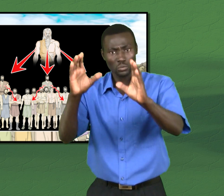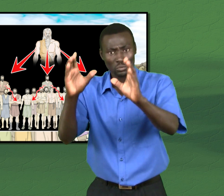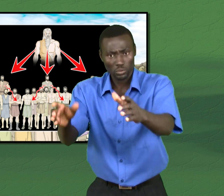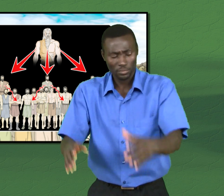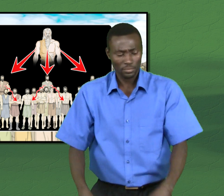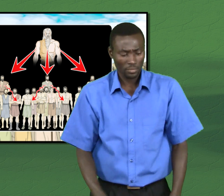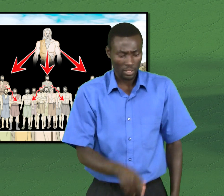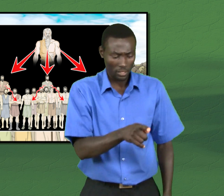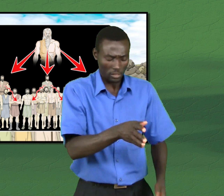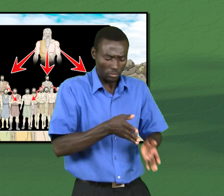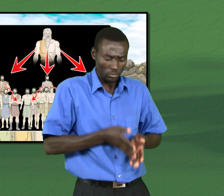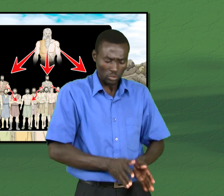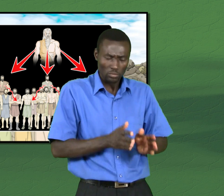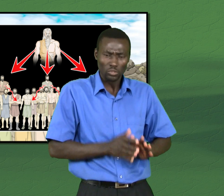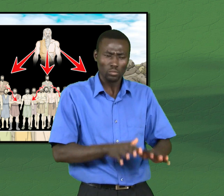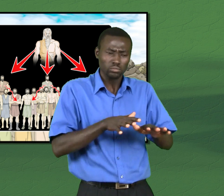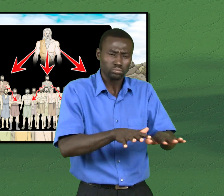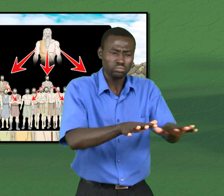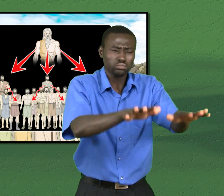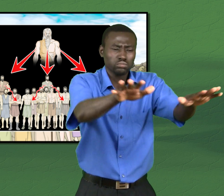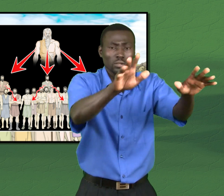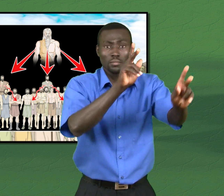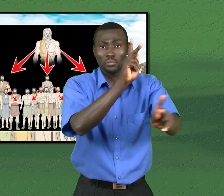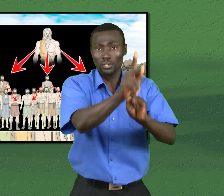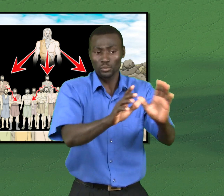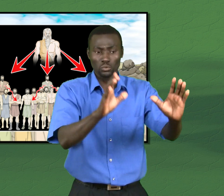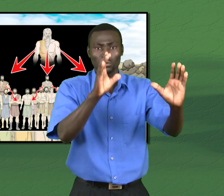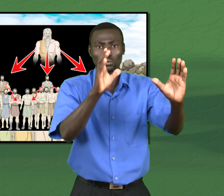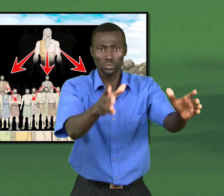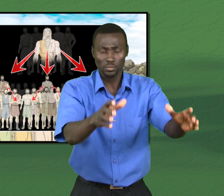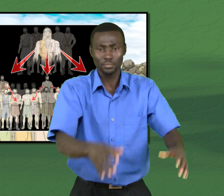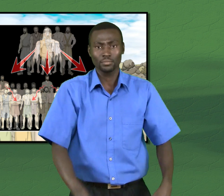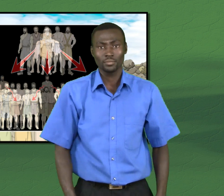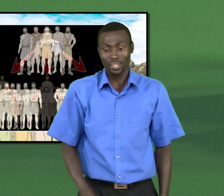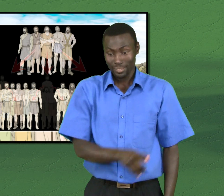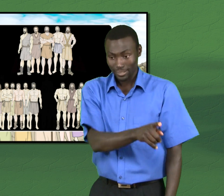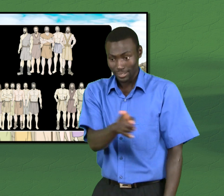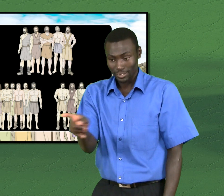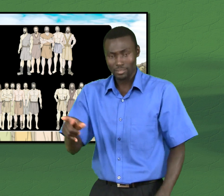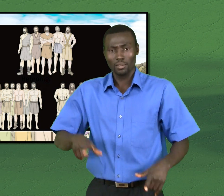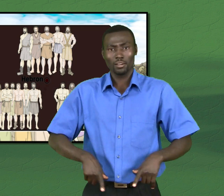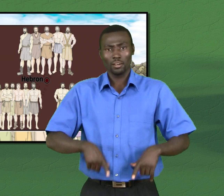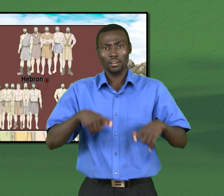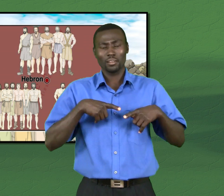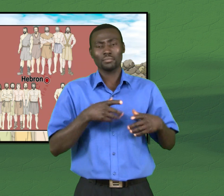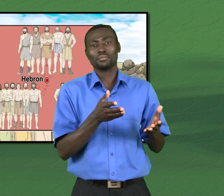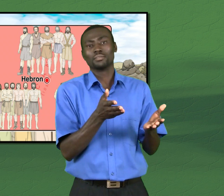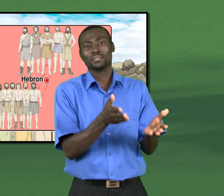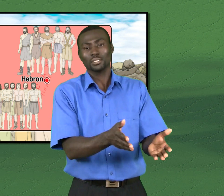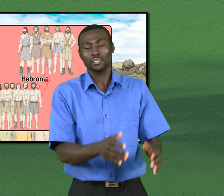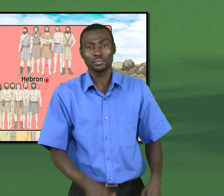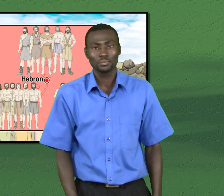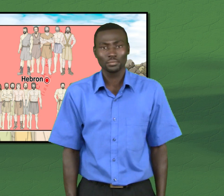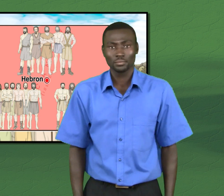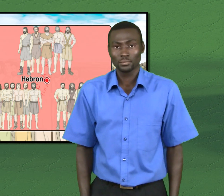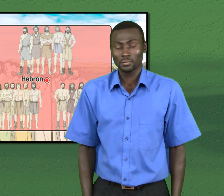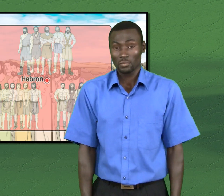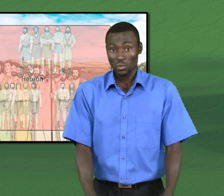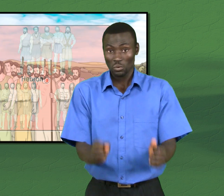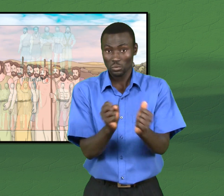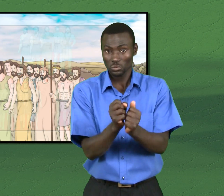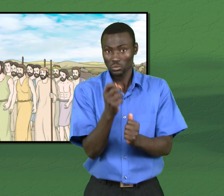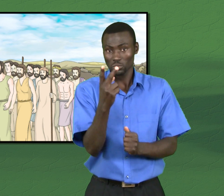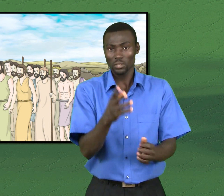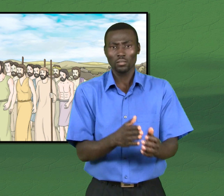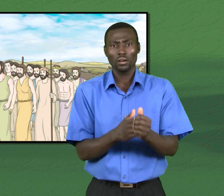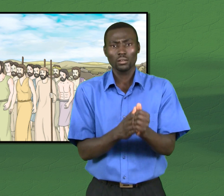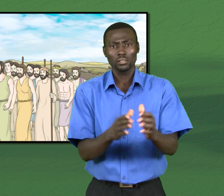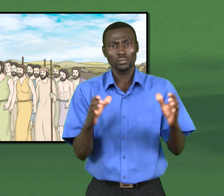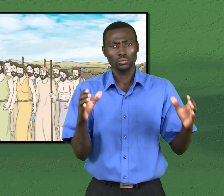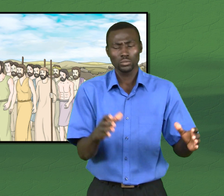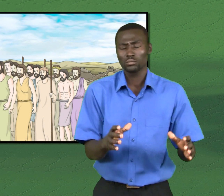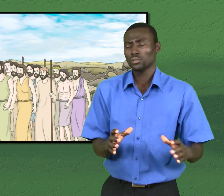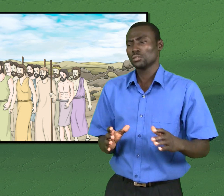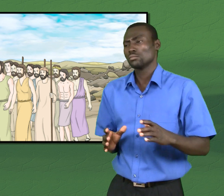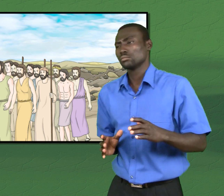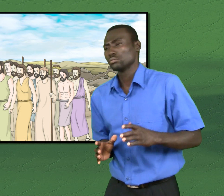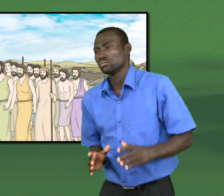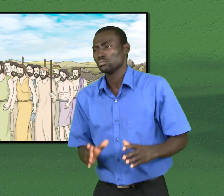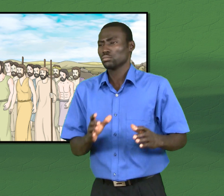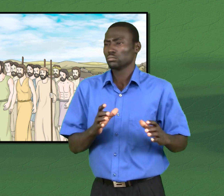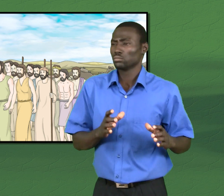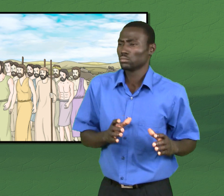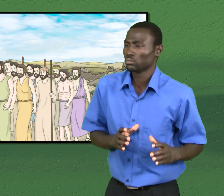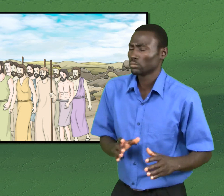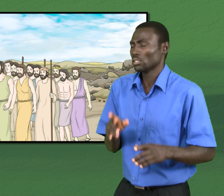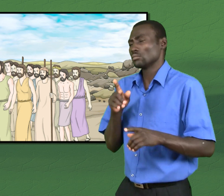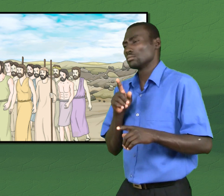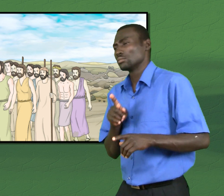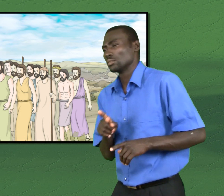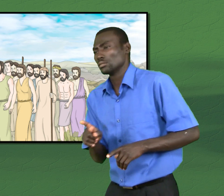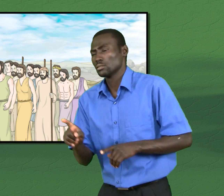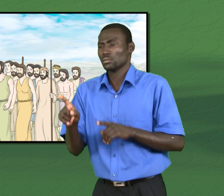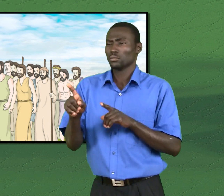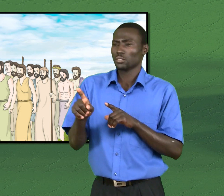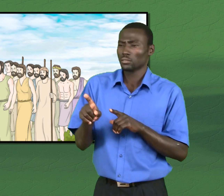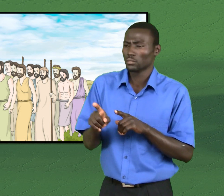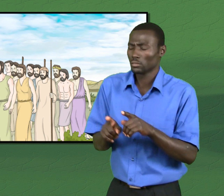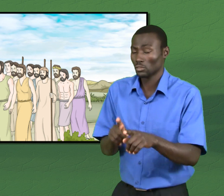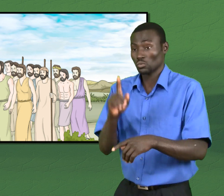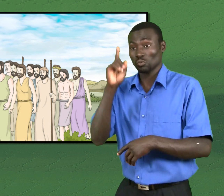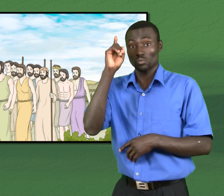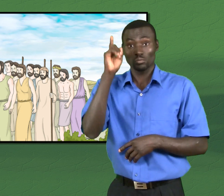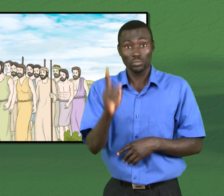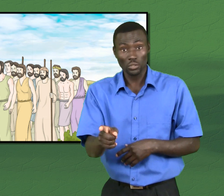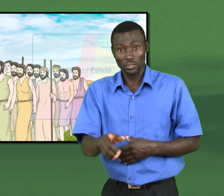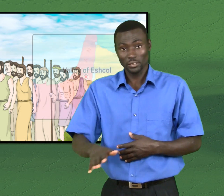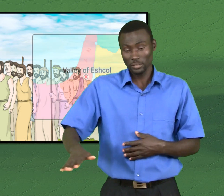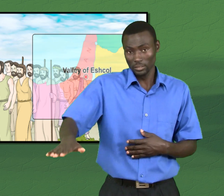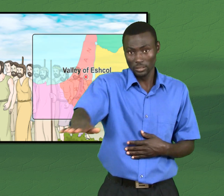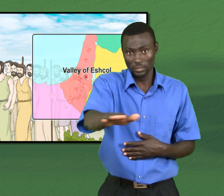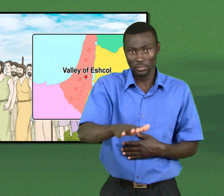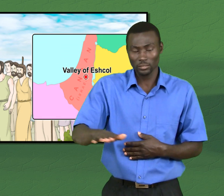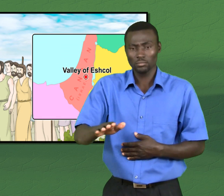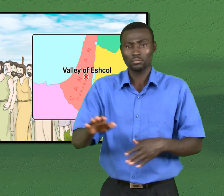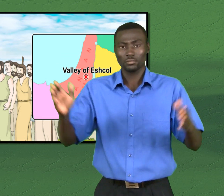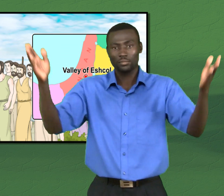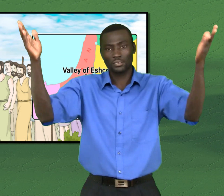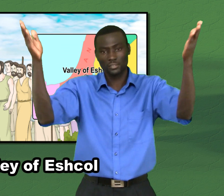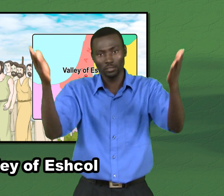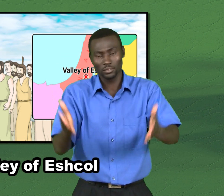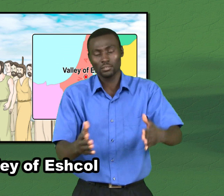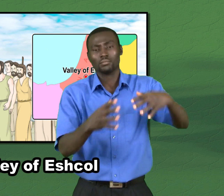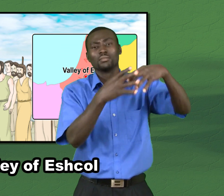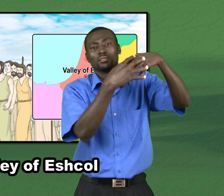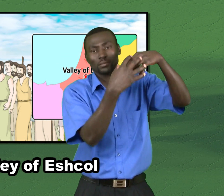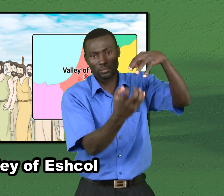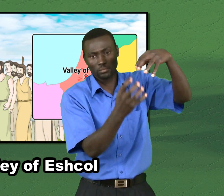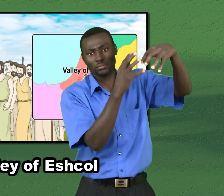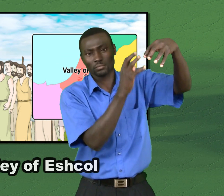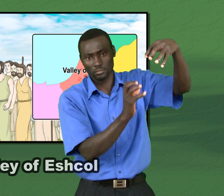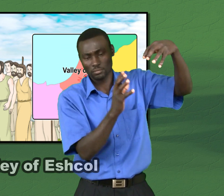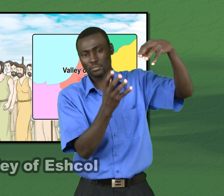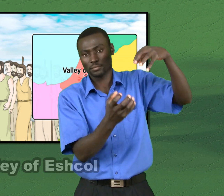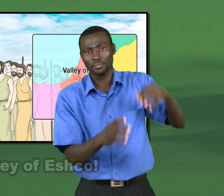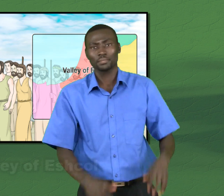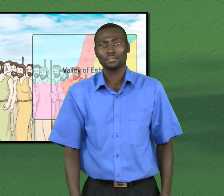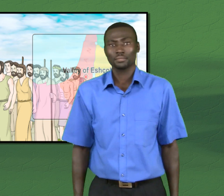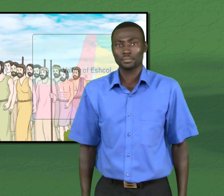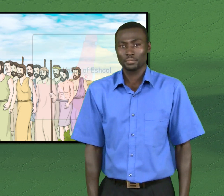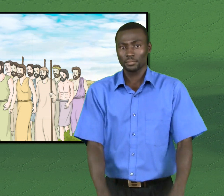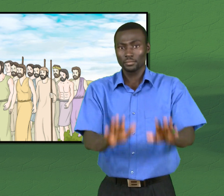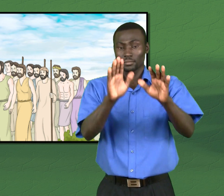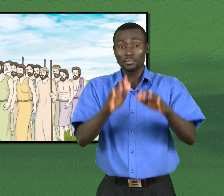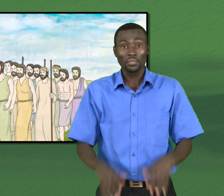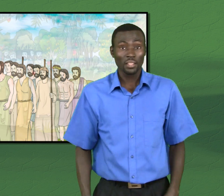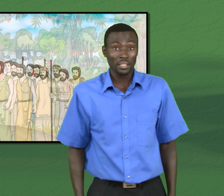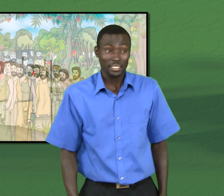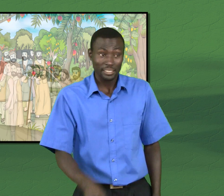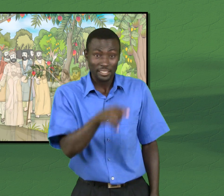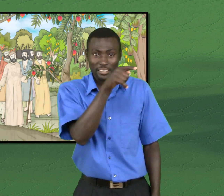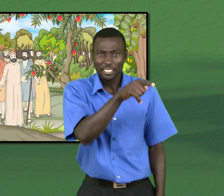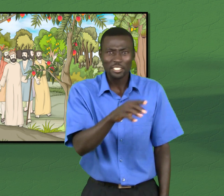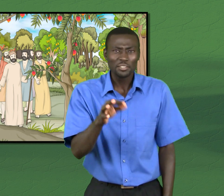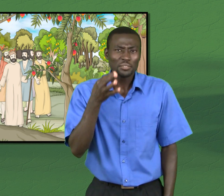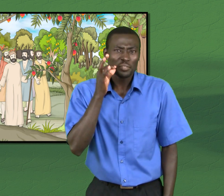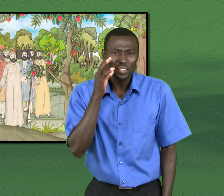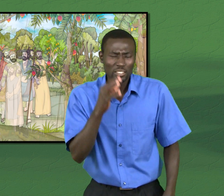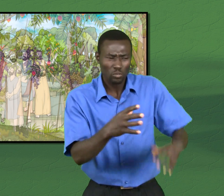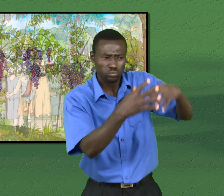It had been built seven years before Zoan in Egypt.